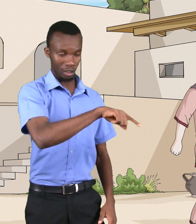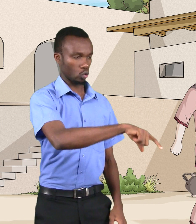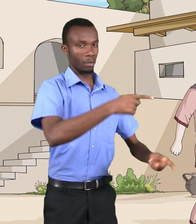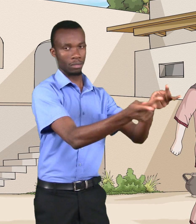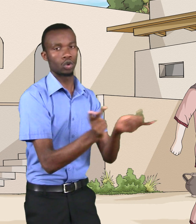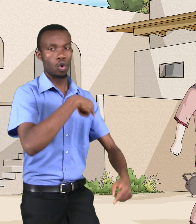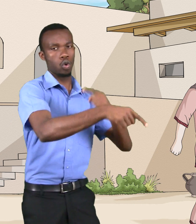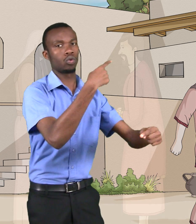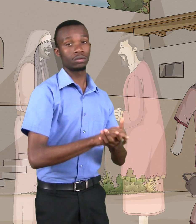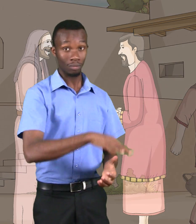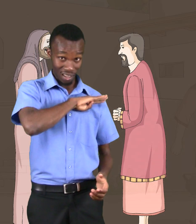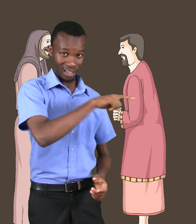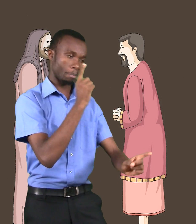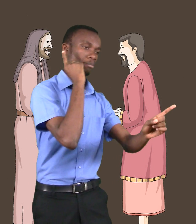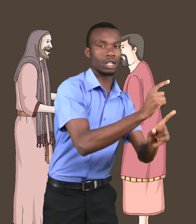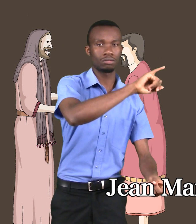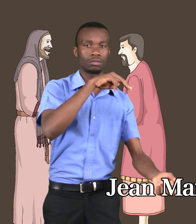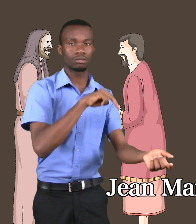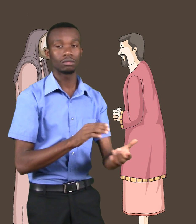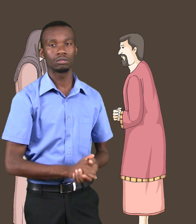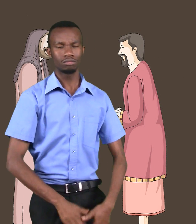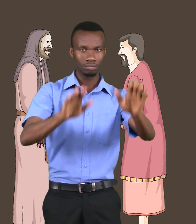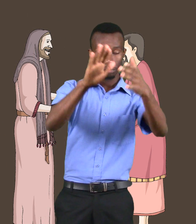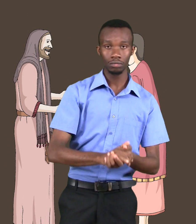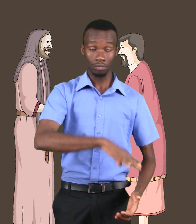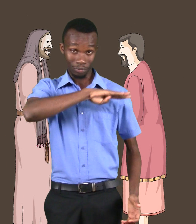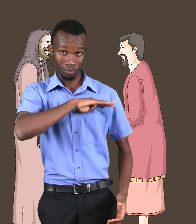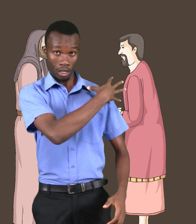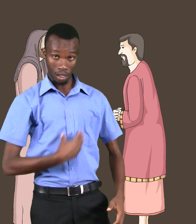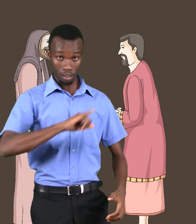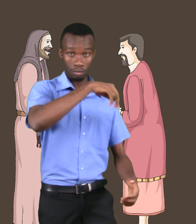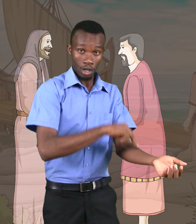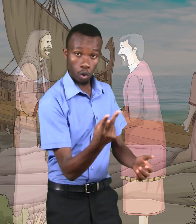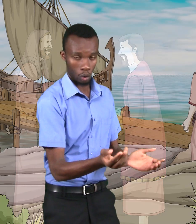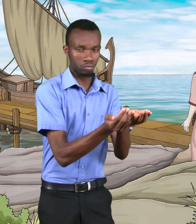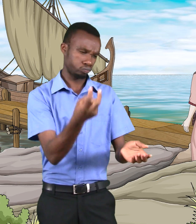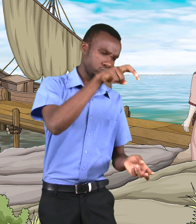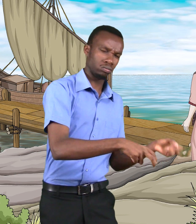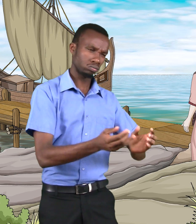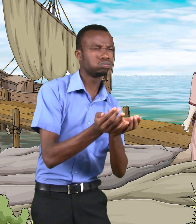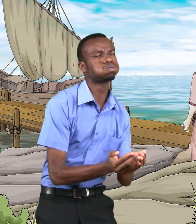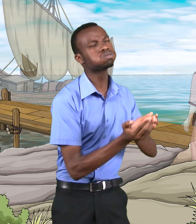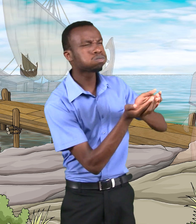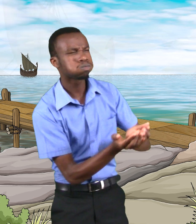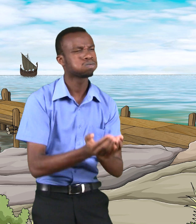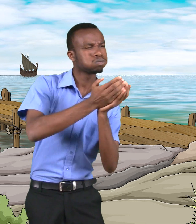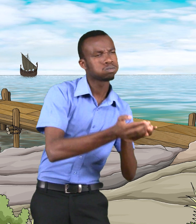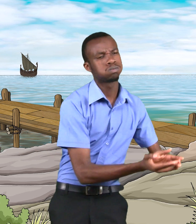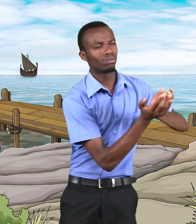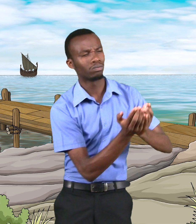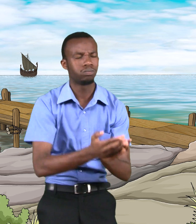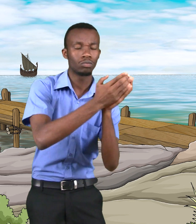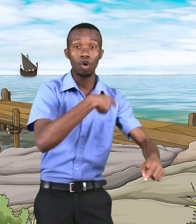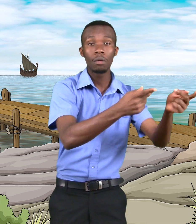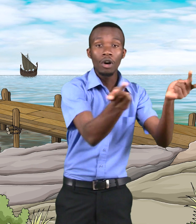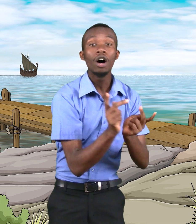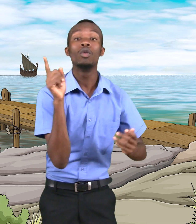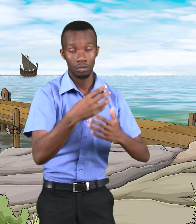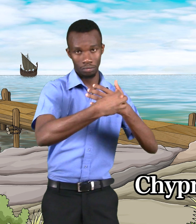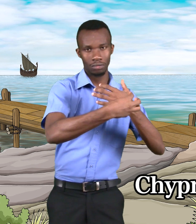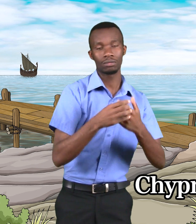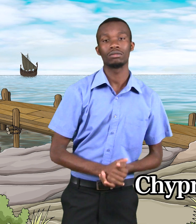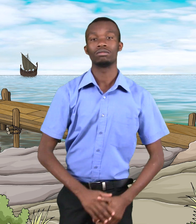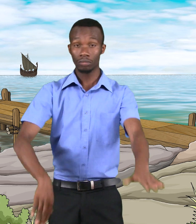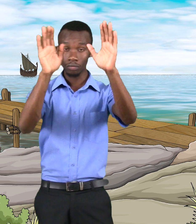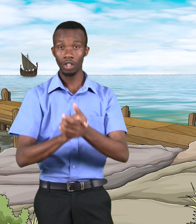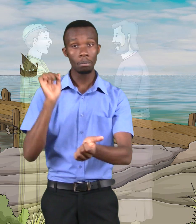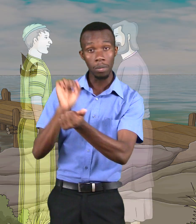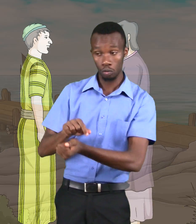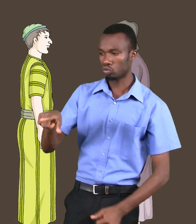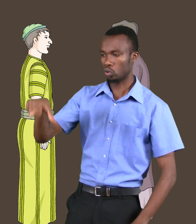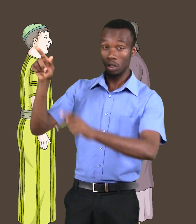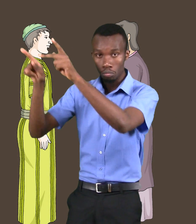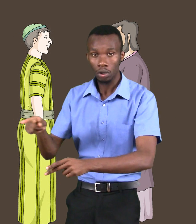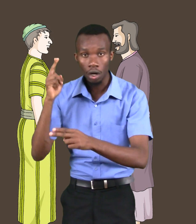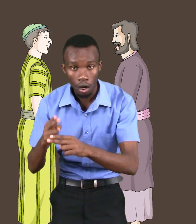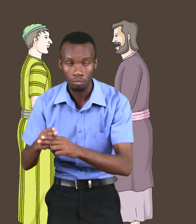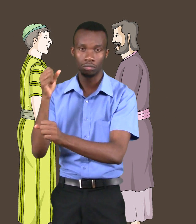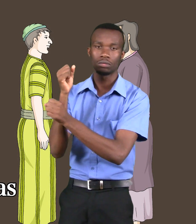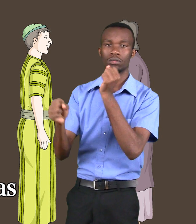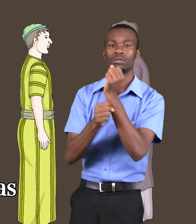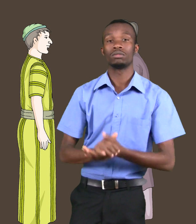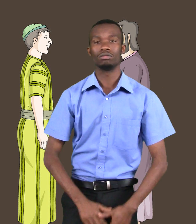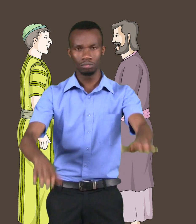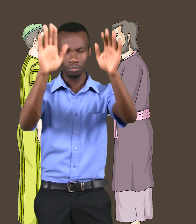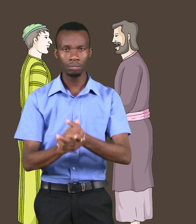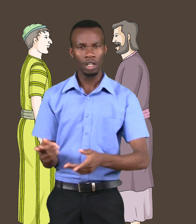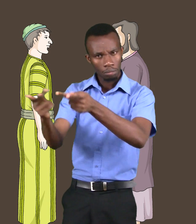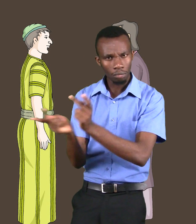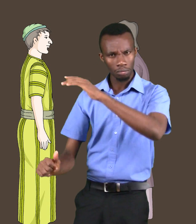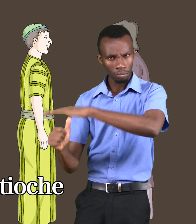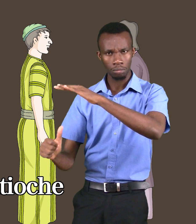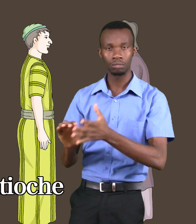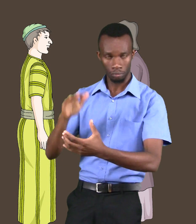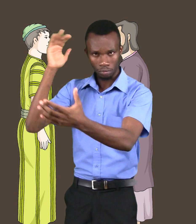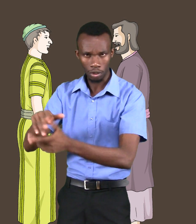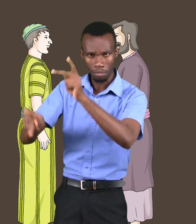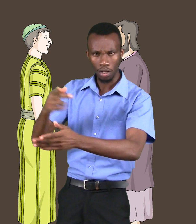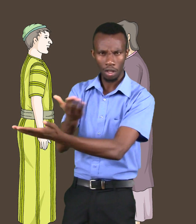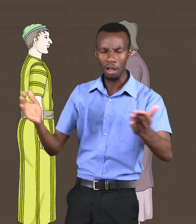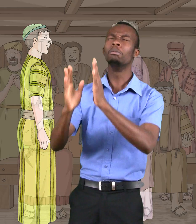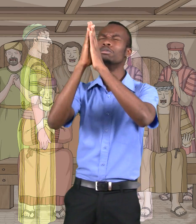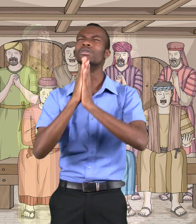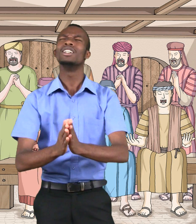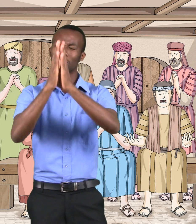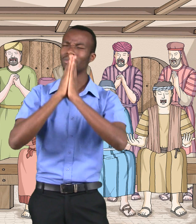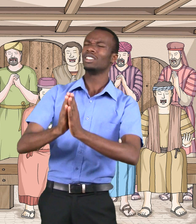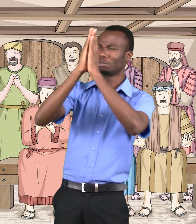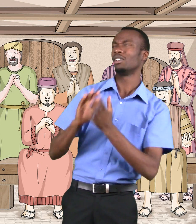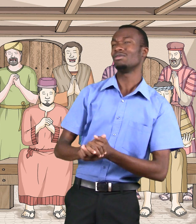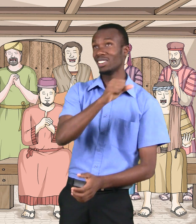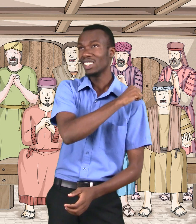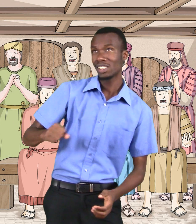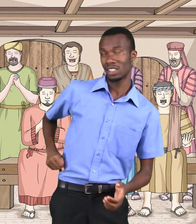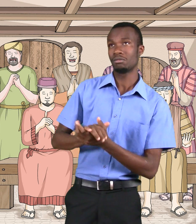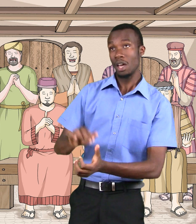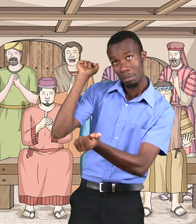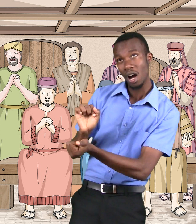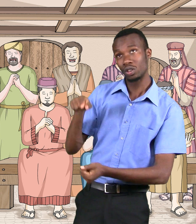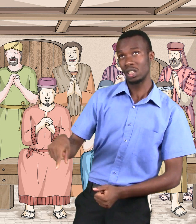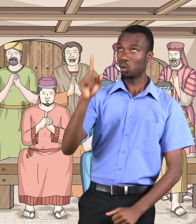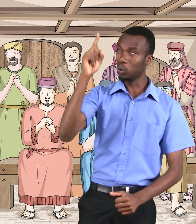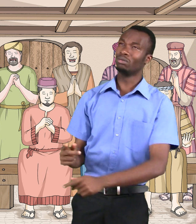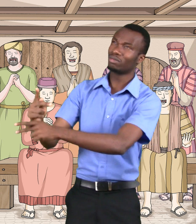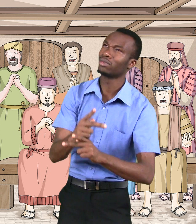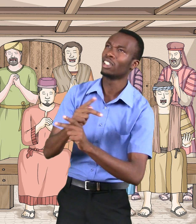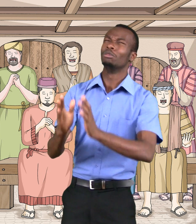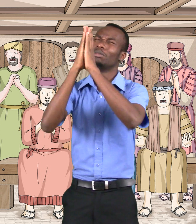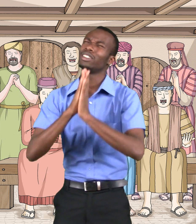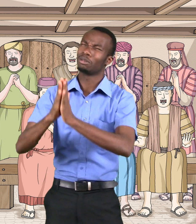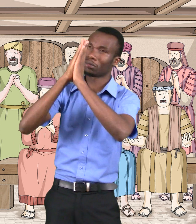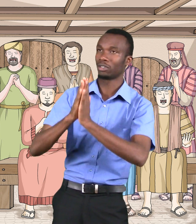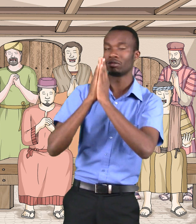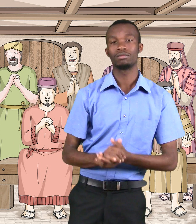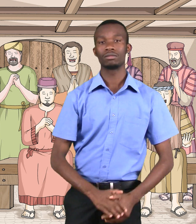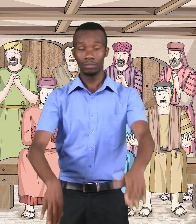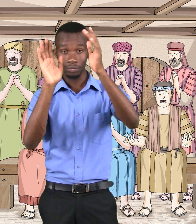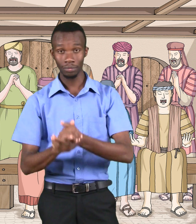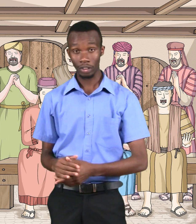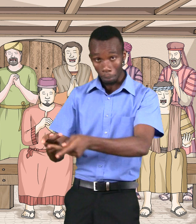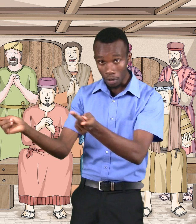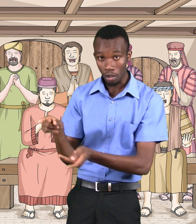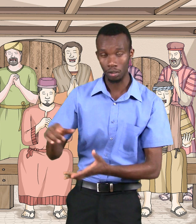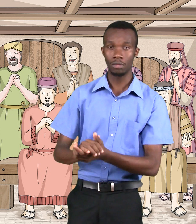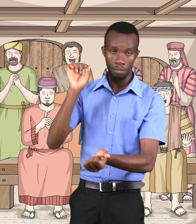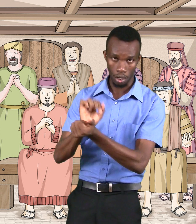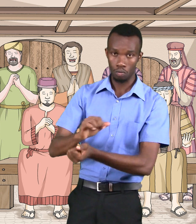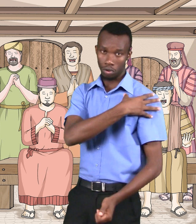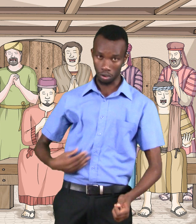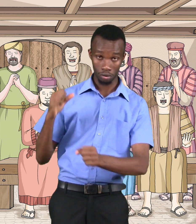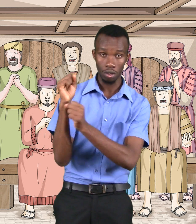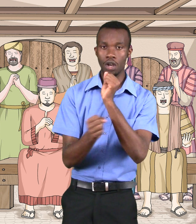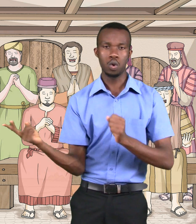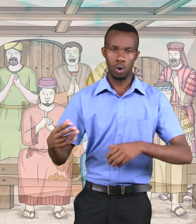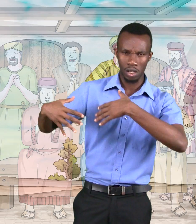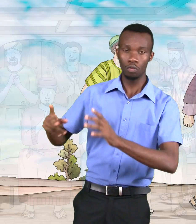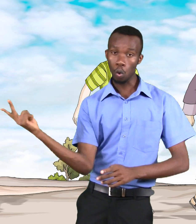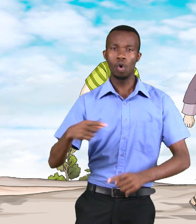Barnabas took Mark and sailed for Cyprus, but Paul chose Silas and left, commended by the brothers to the grace of the Lord.